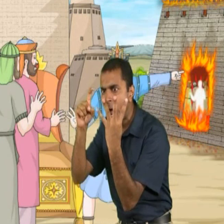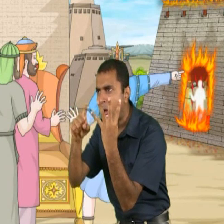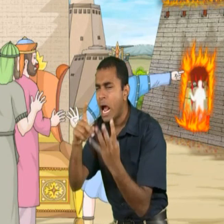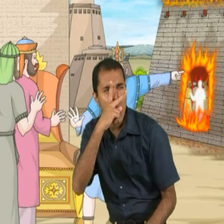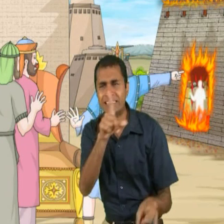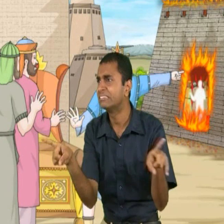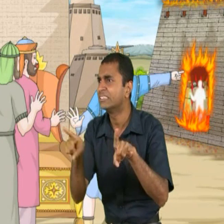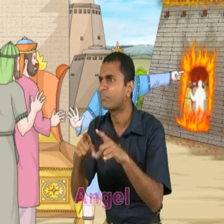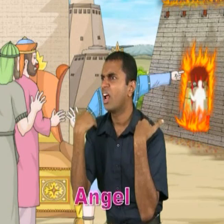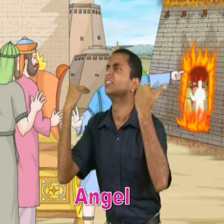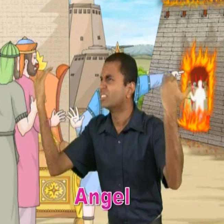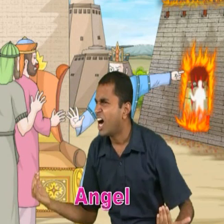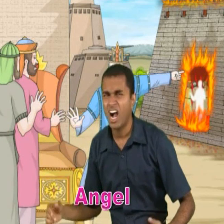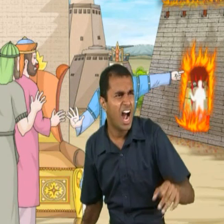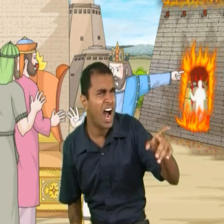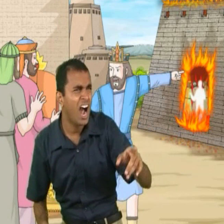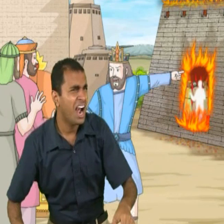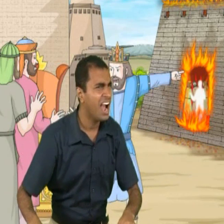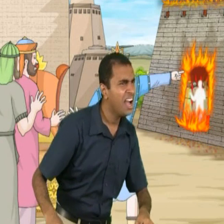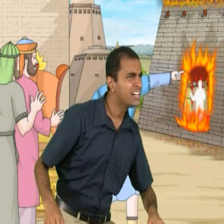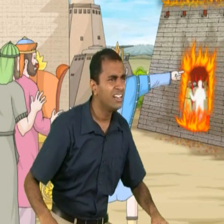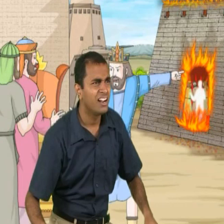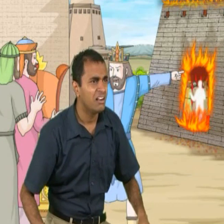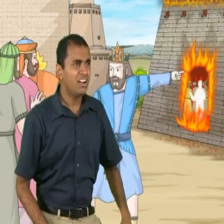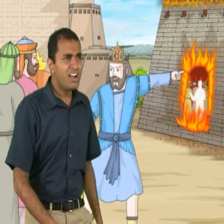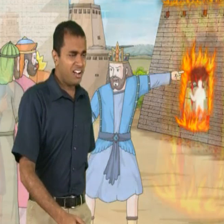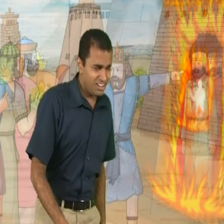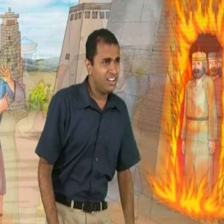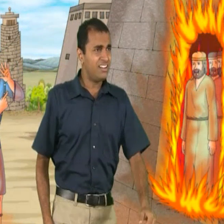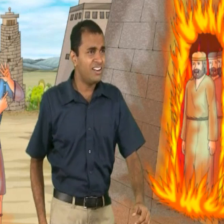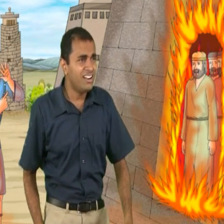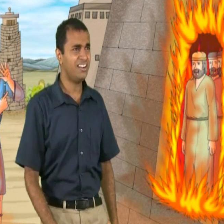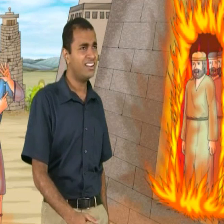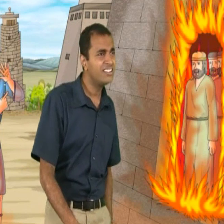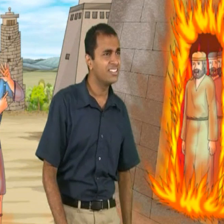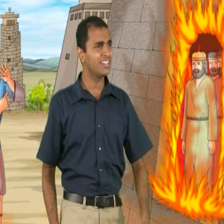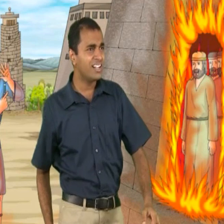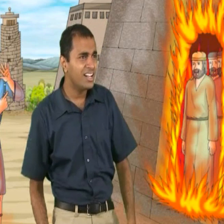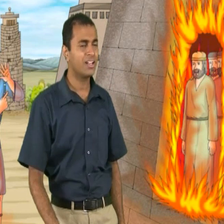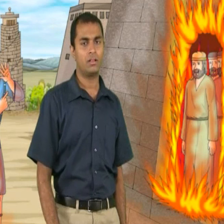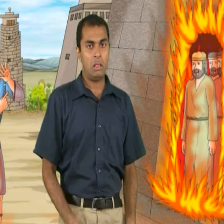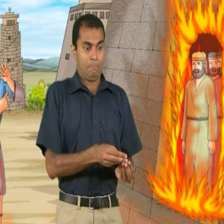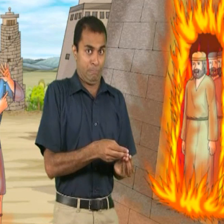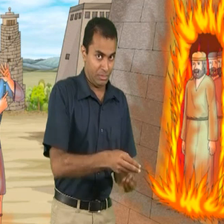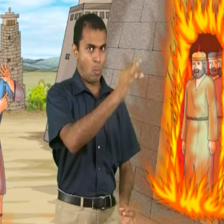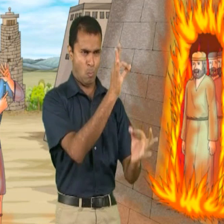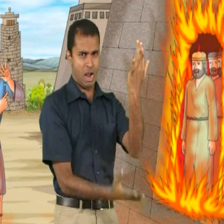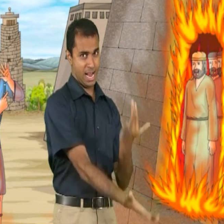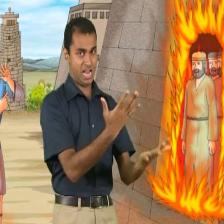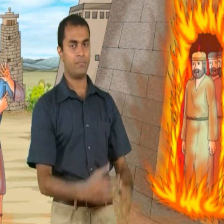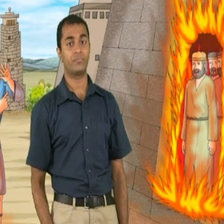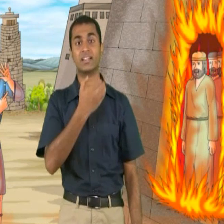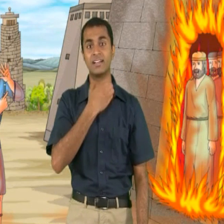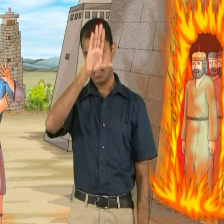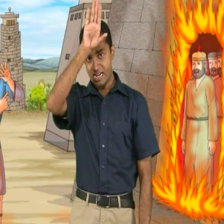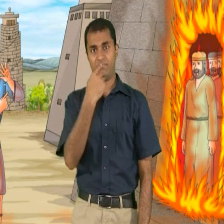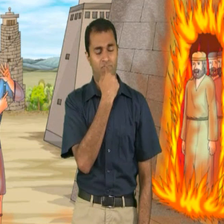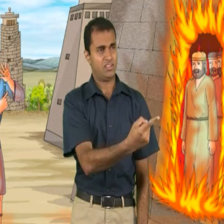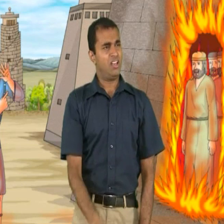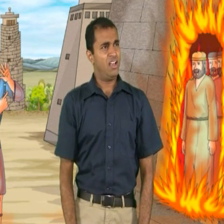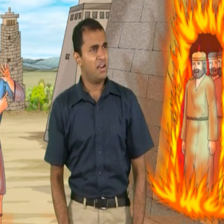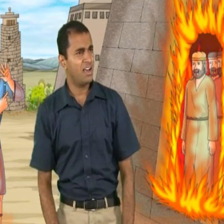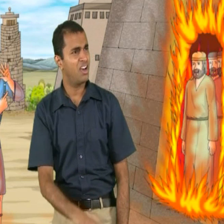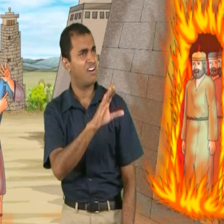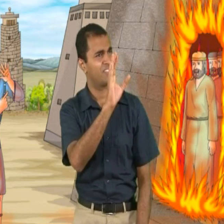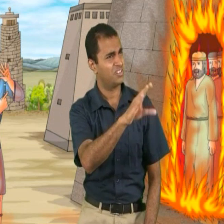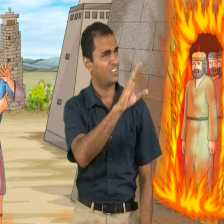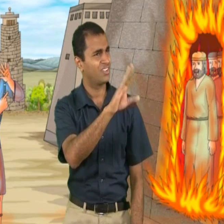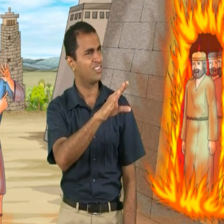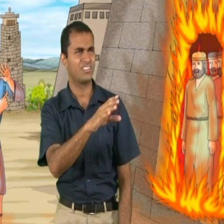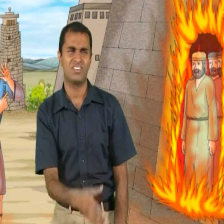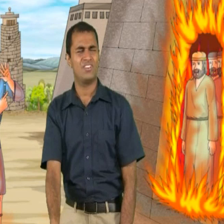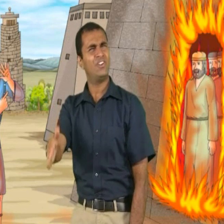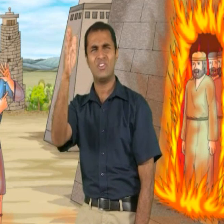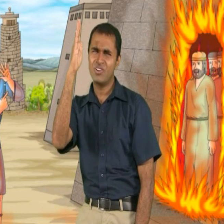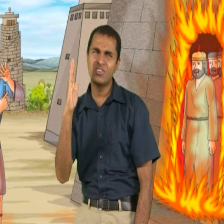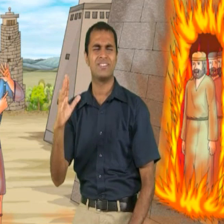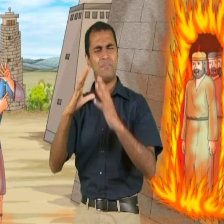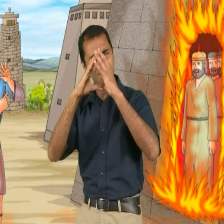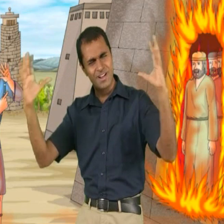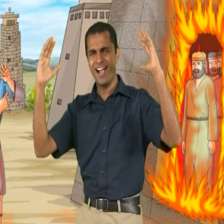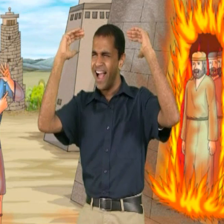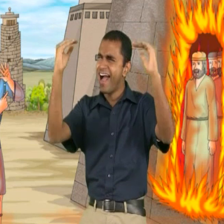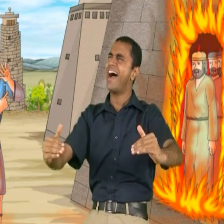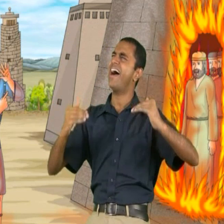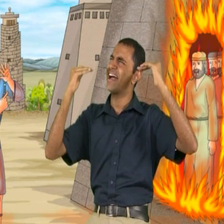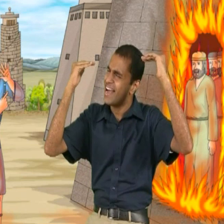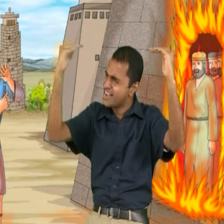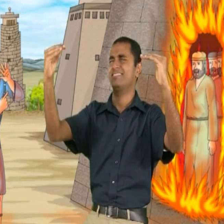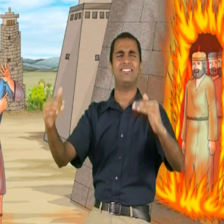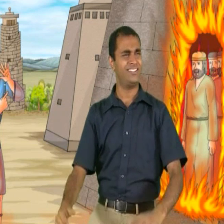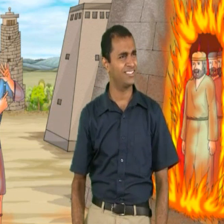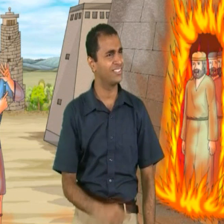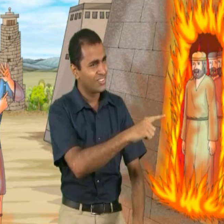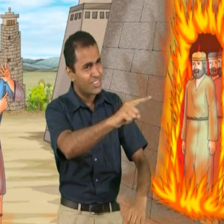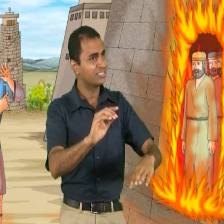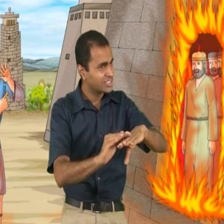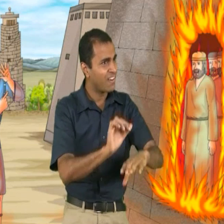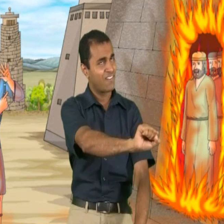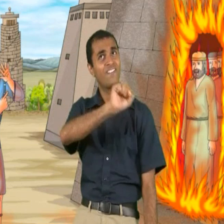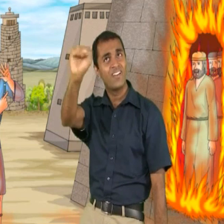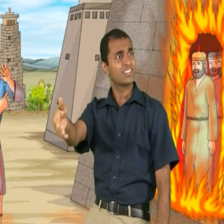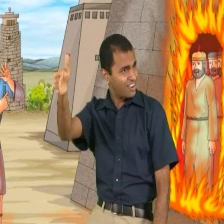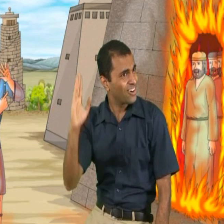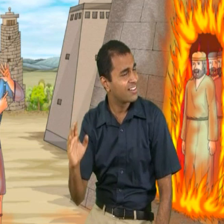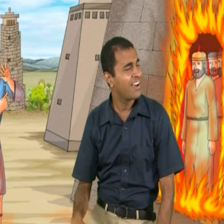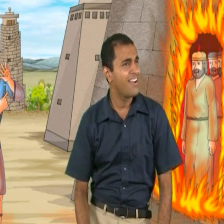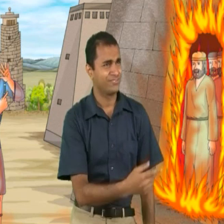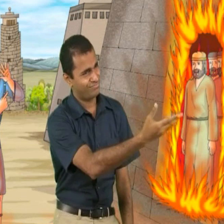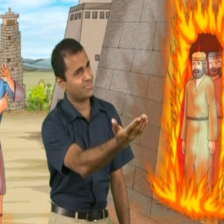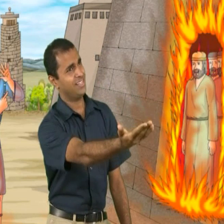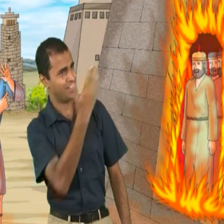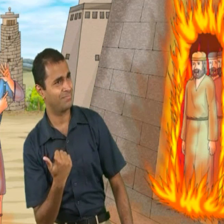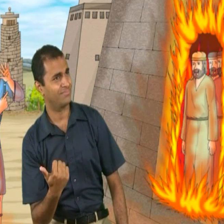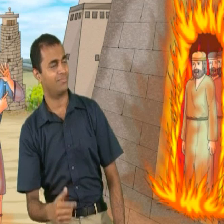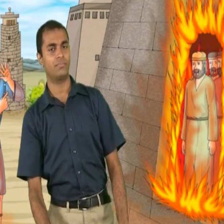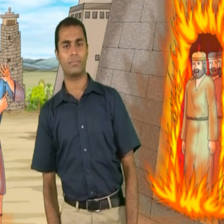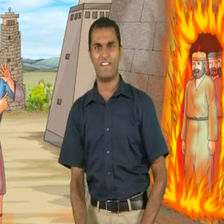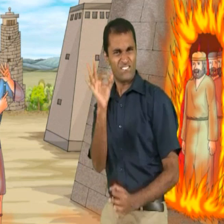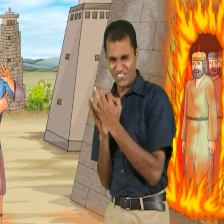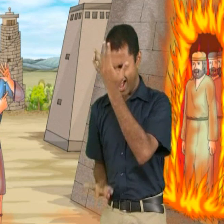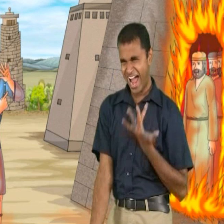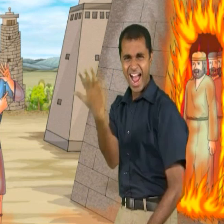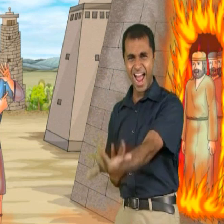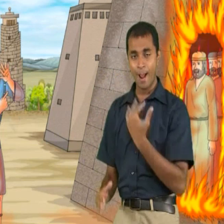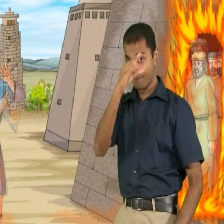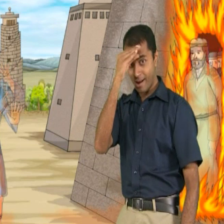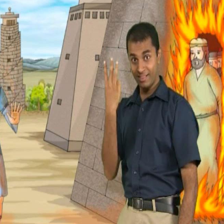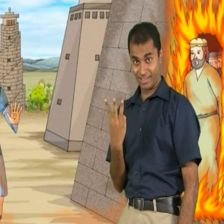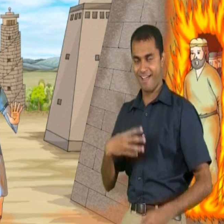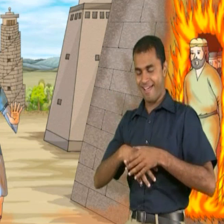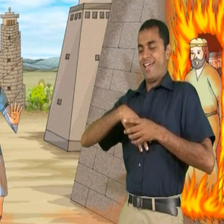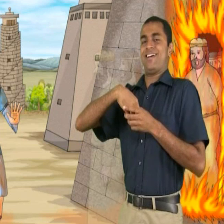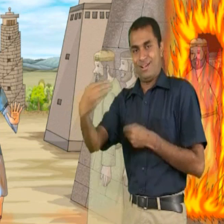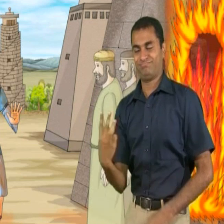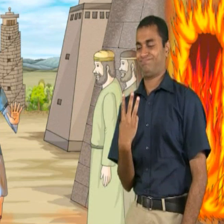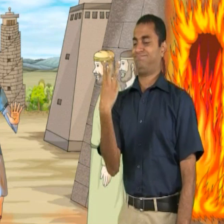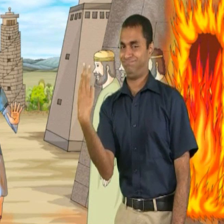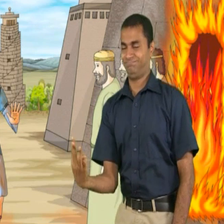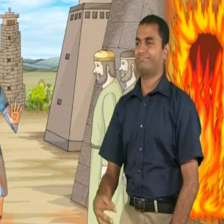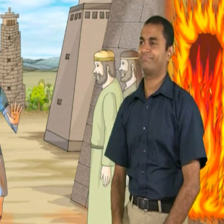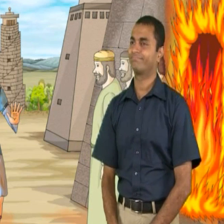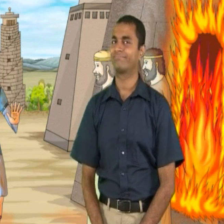Then Nebuchadnezzar approached the door of the blazing fiery furnace and called out, “Shadrach, Meshach, and Abednego, servants of the Most High God, come out!”